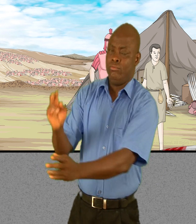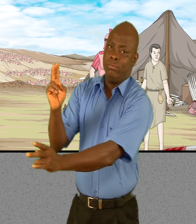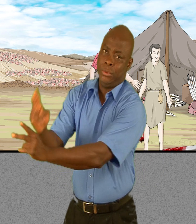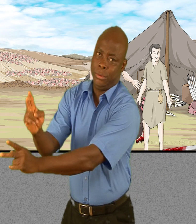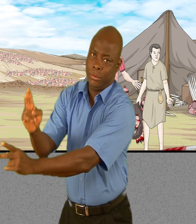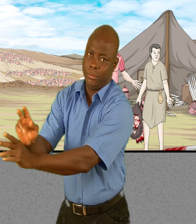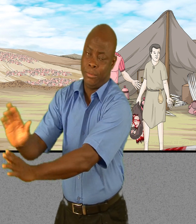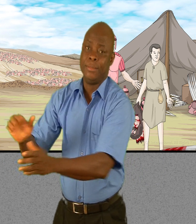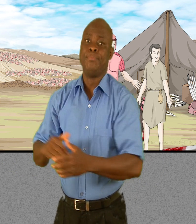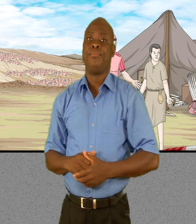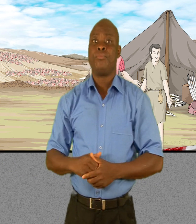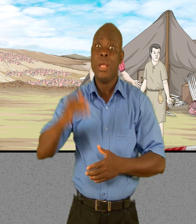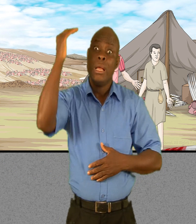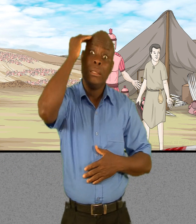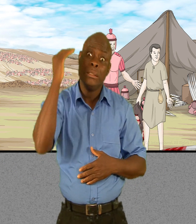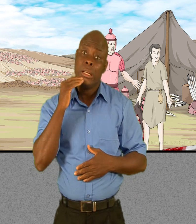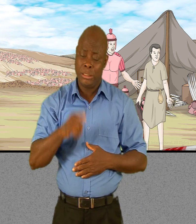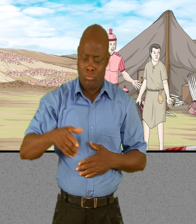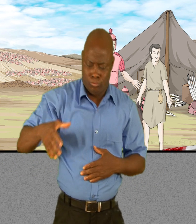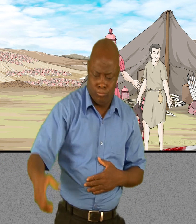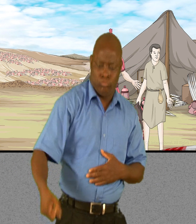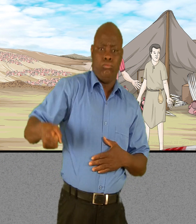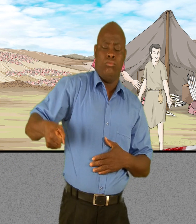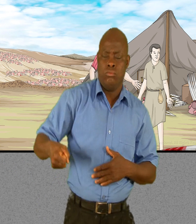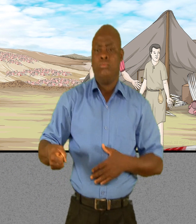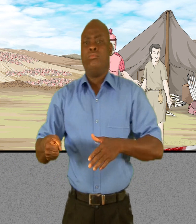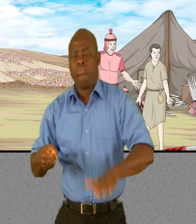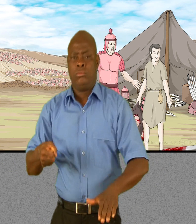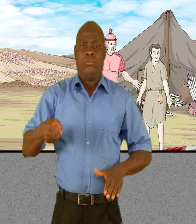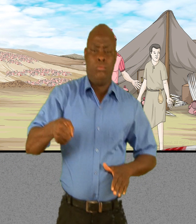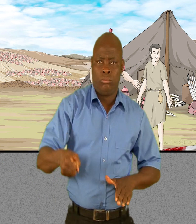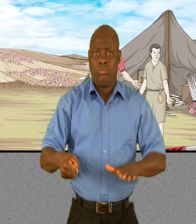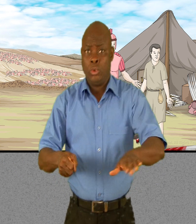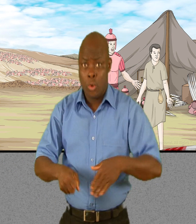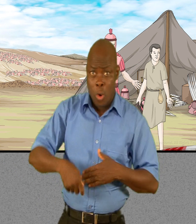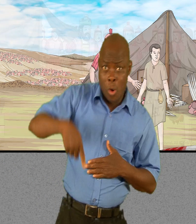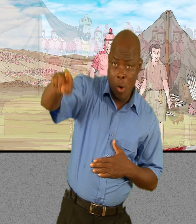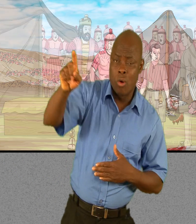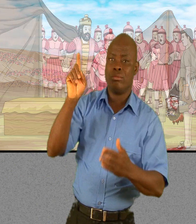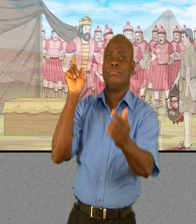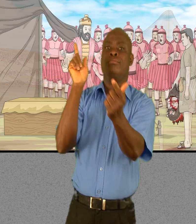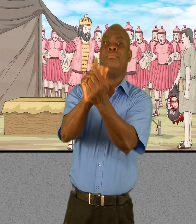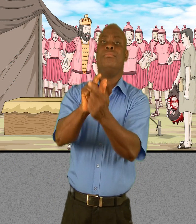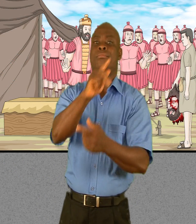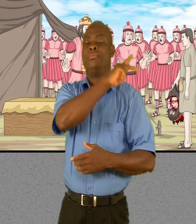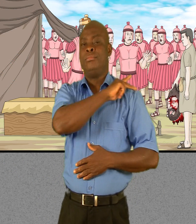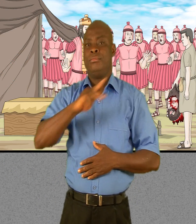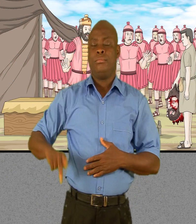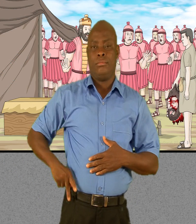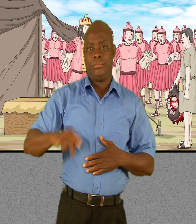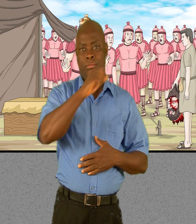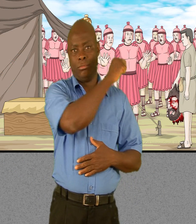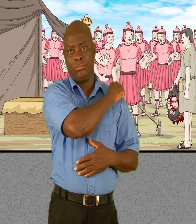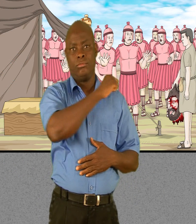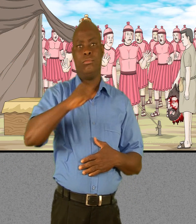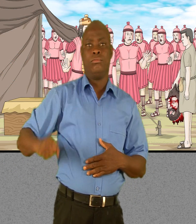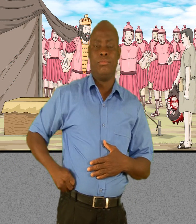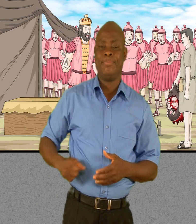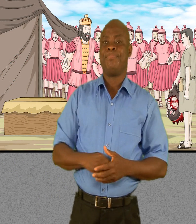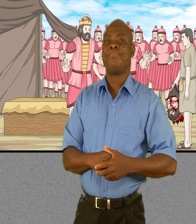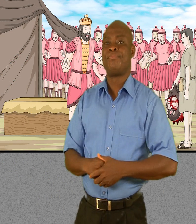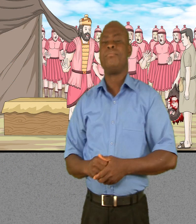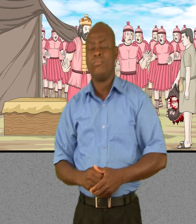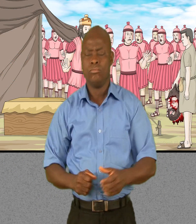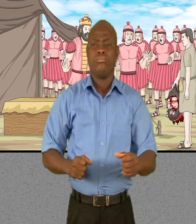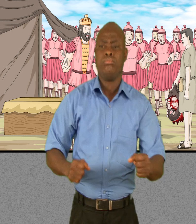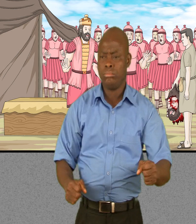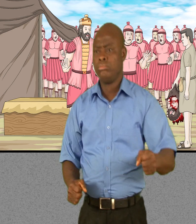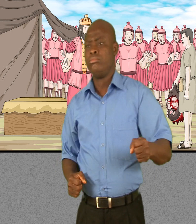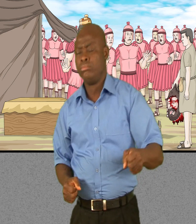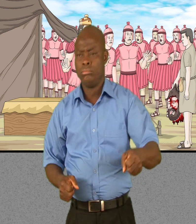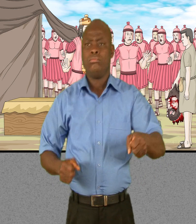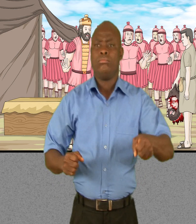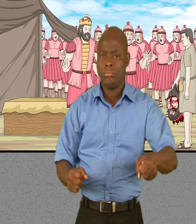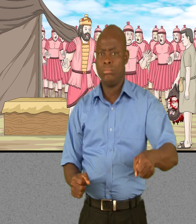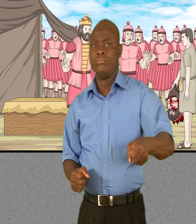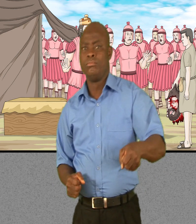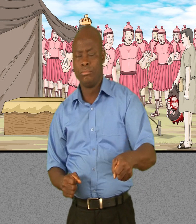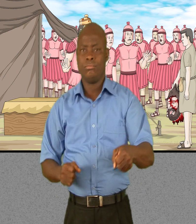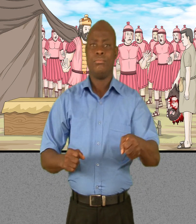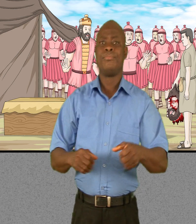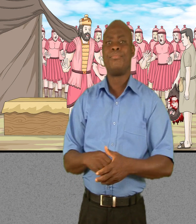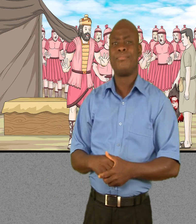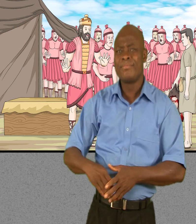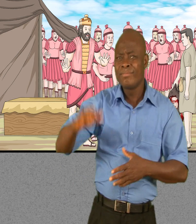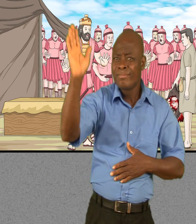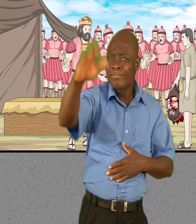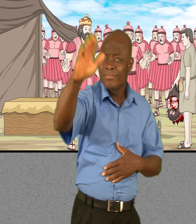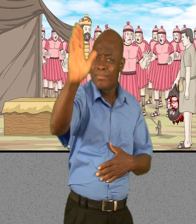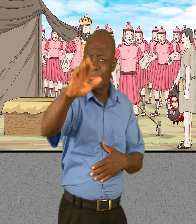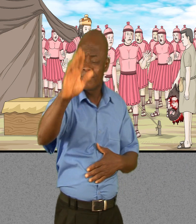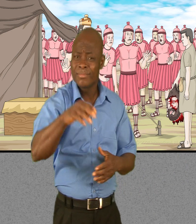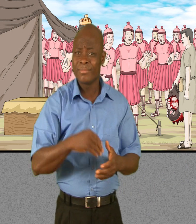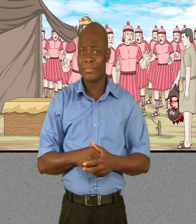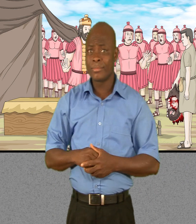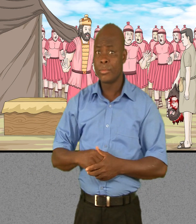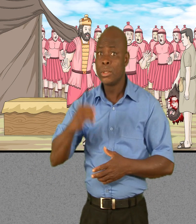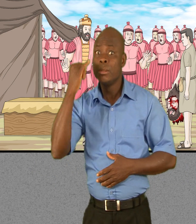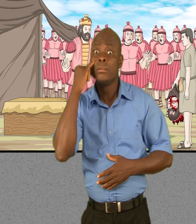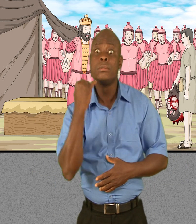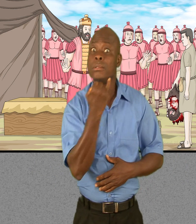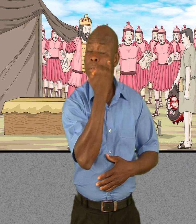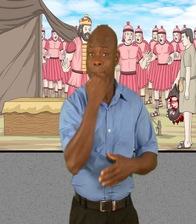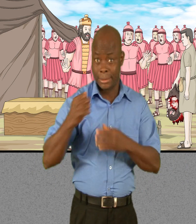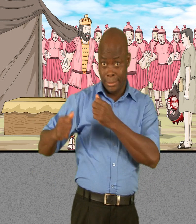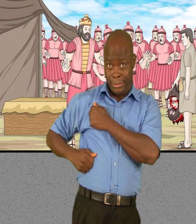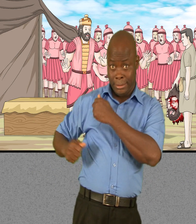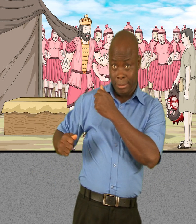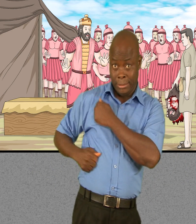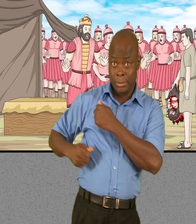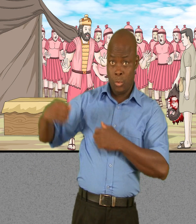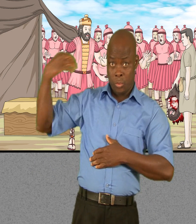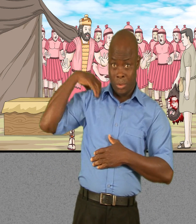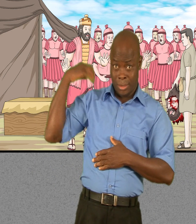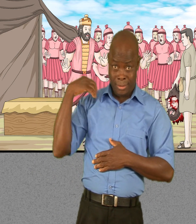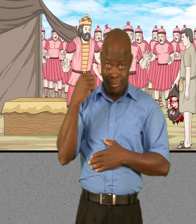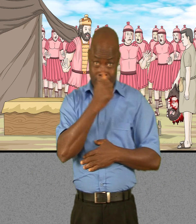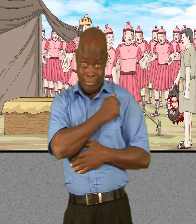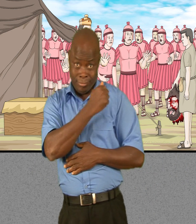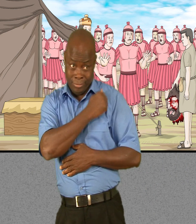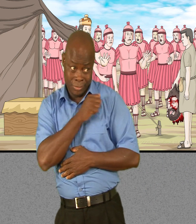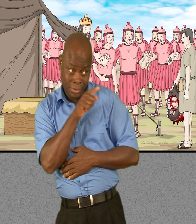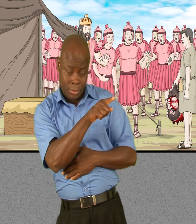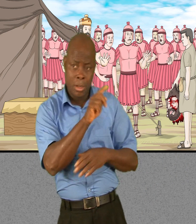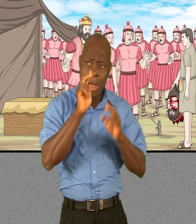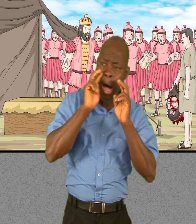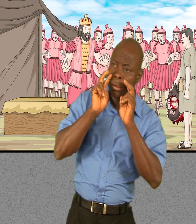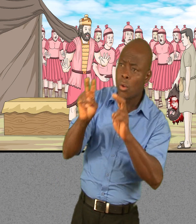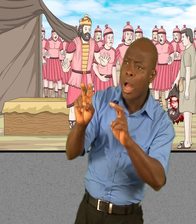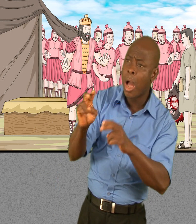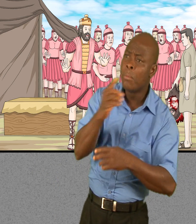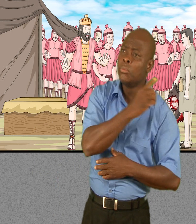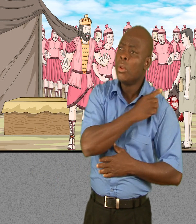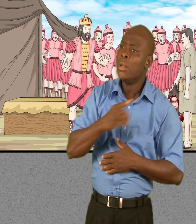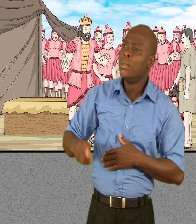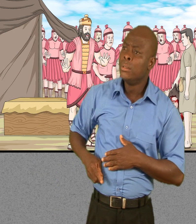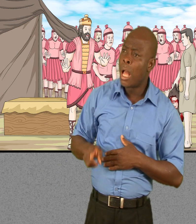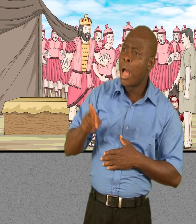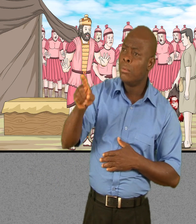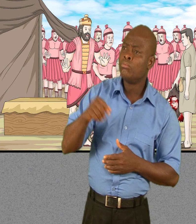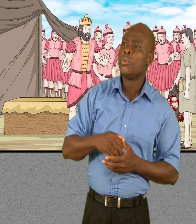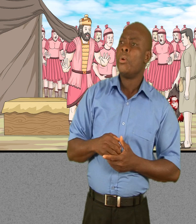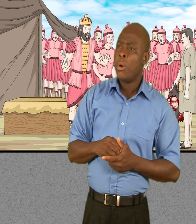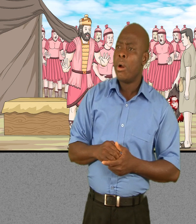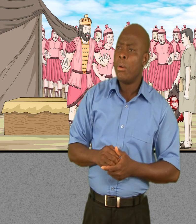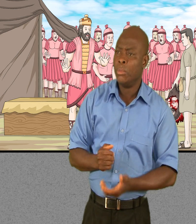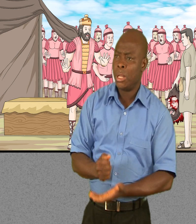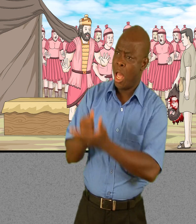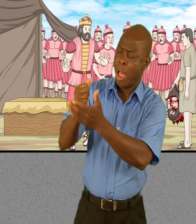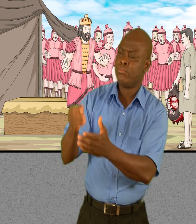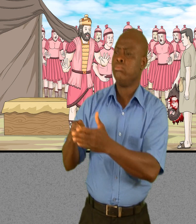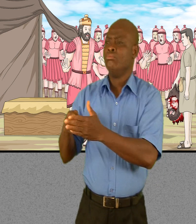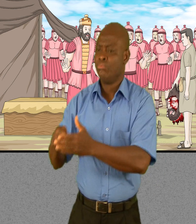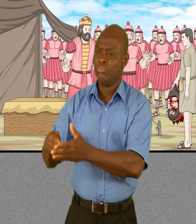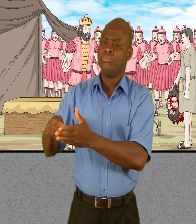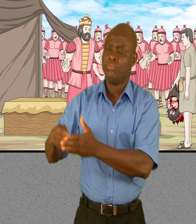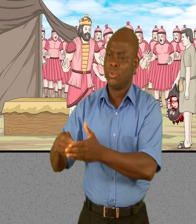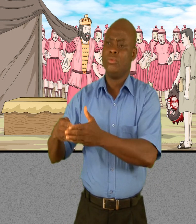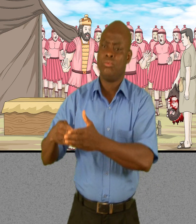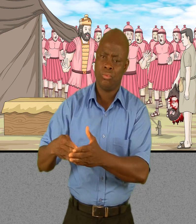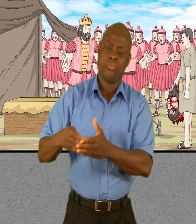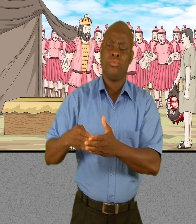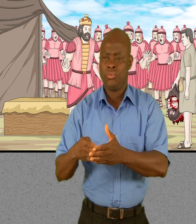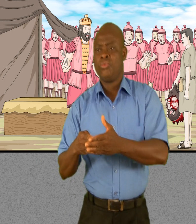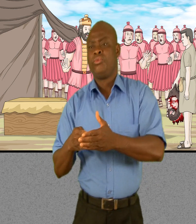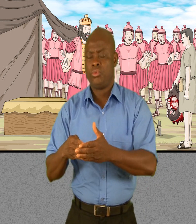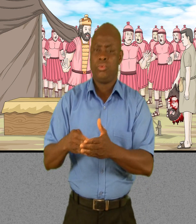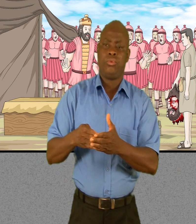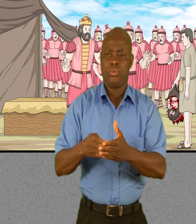“As surely as you live, O king,” Abner replied, “I do not know.” “Find out whose son this young man is!” said the king.